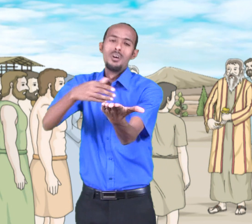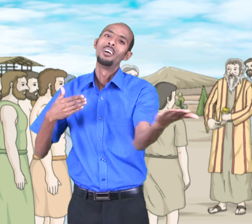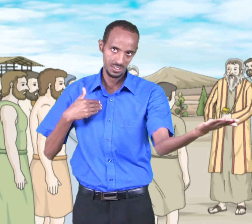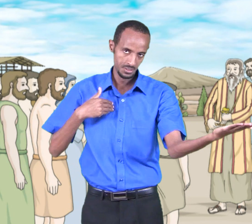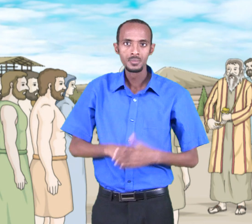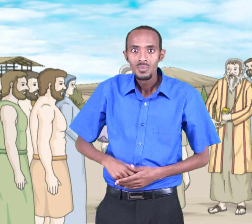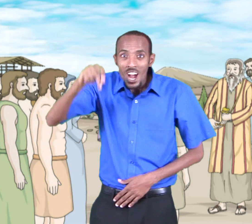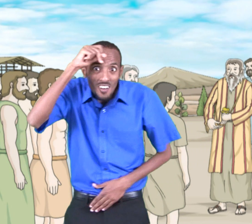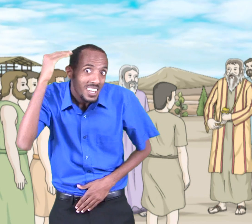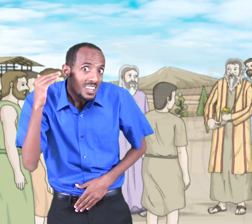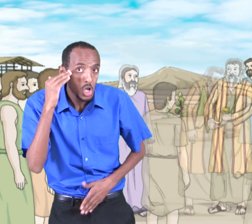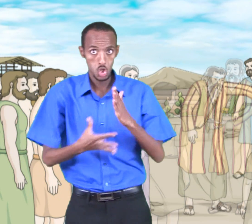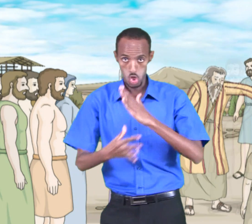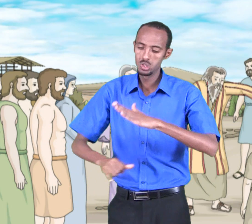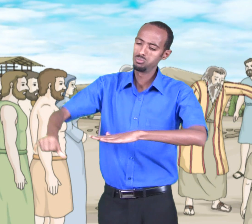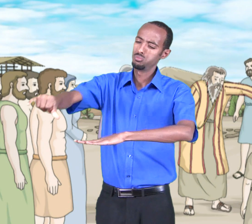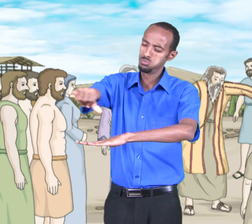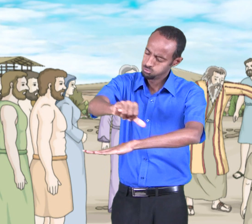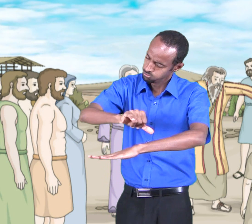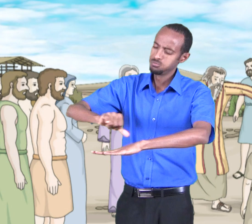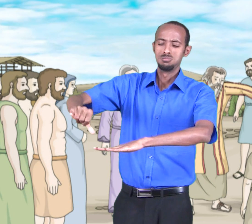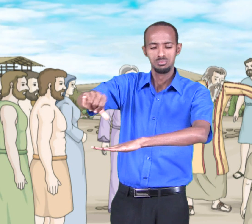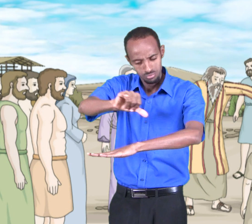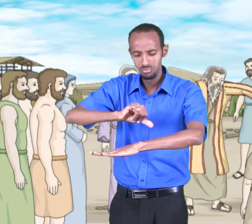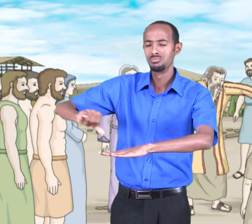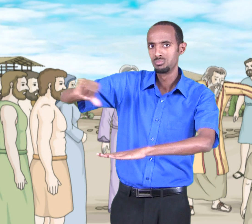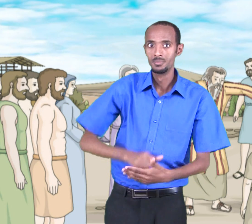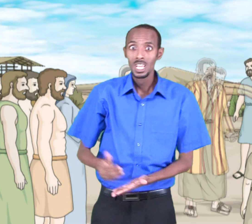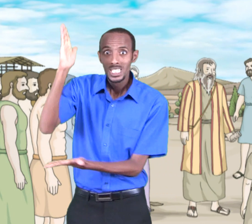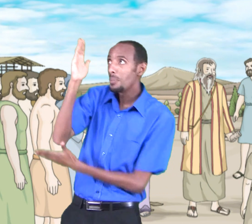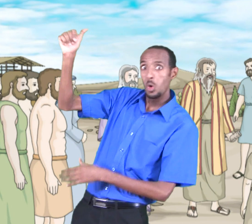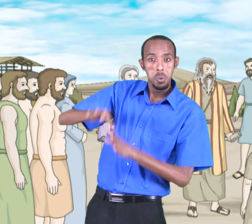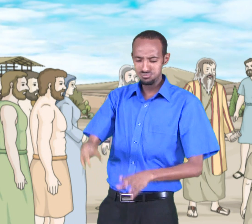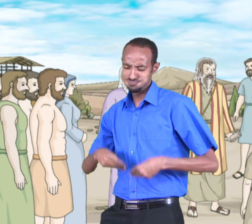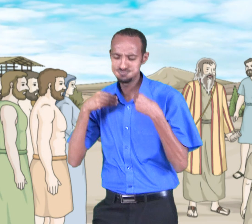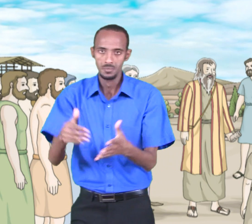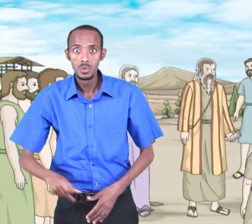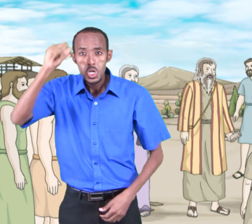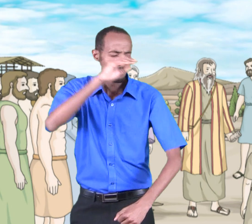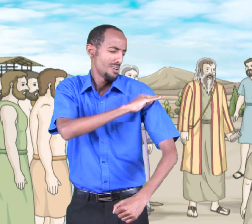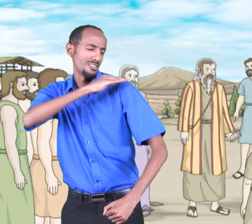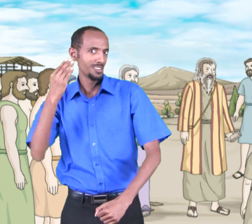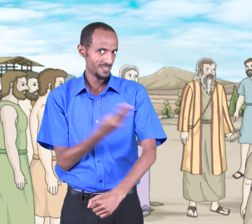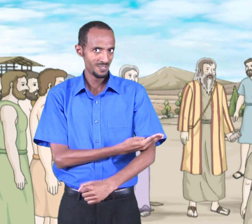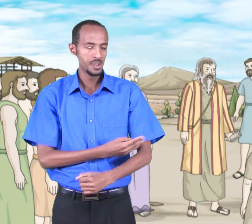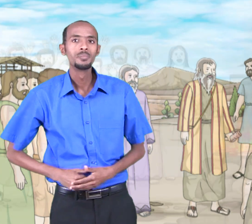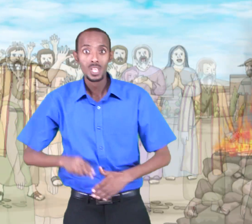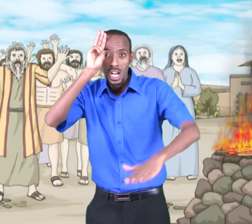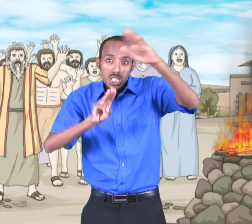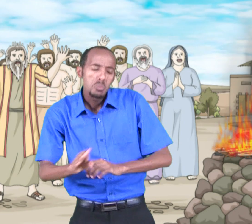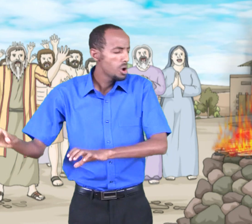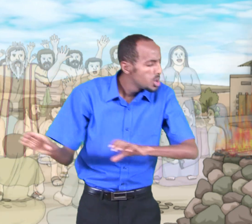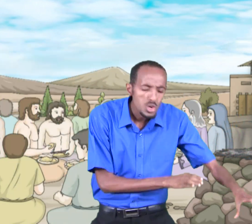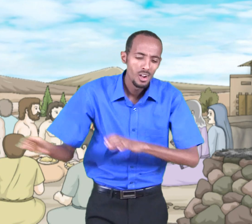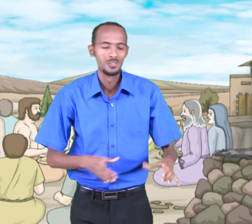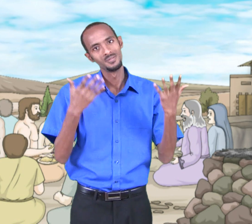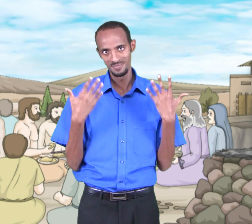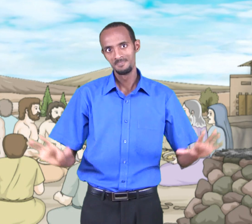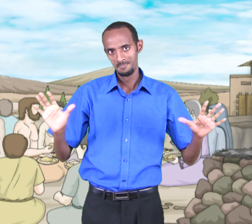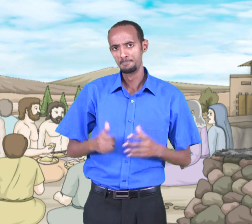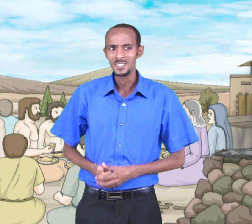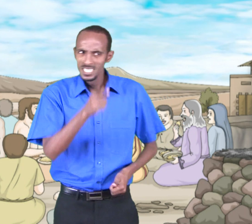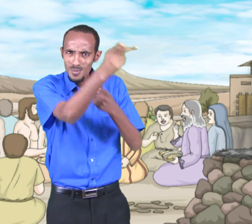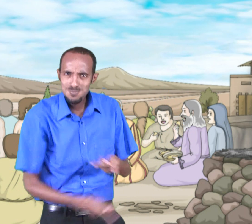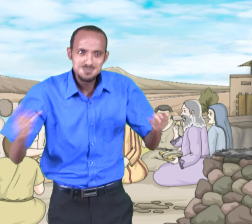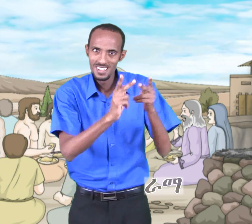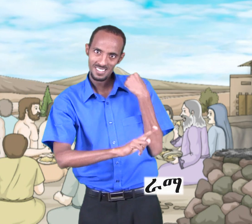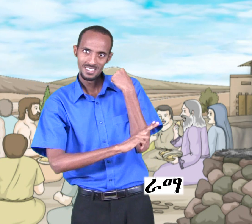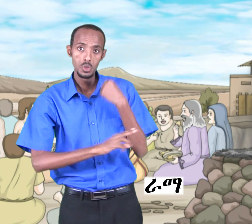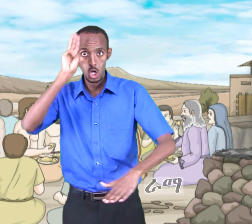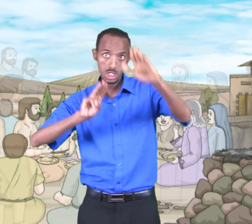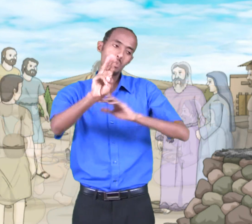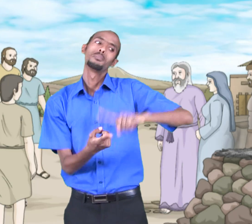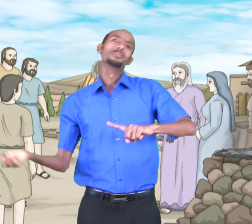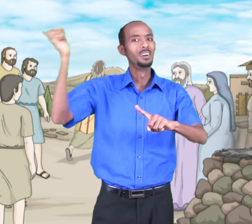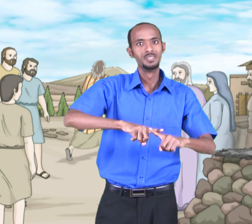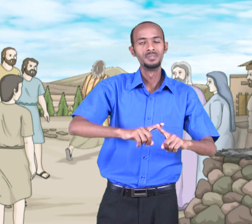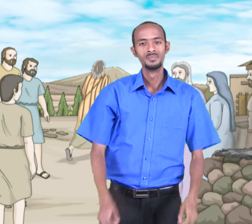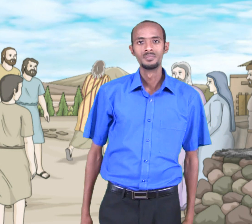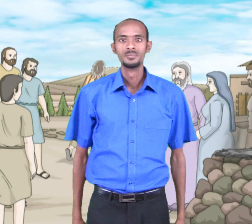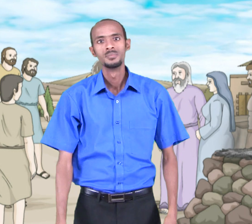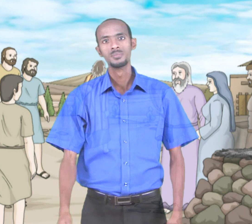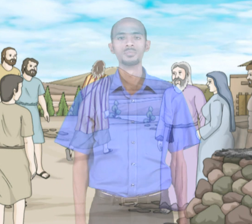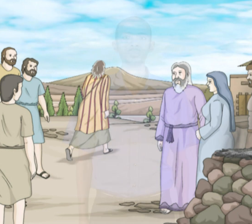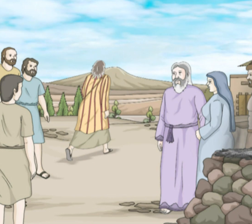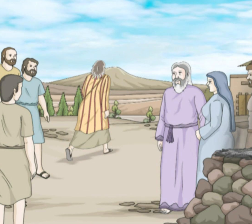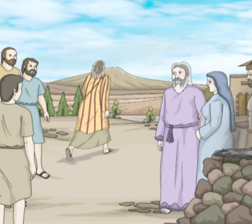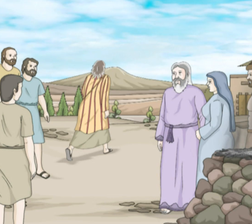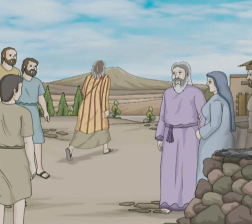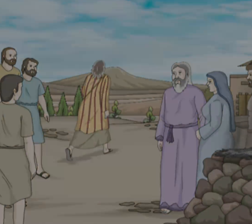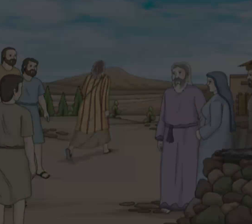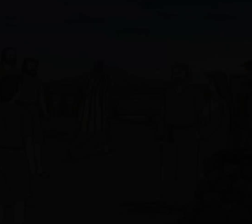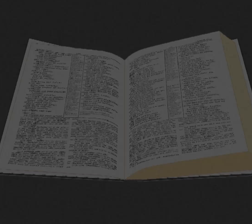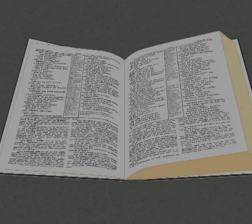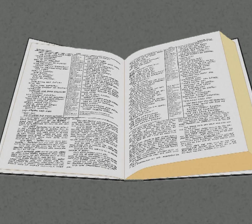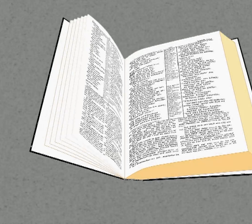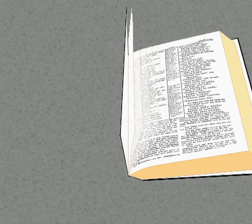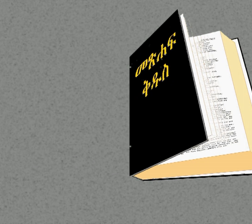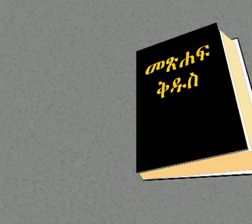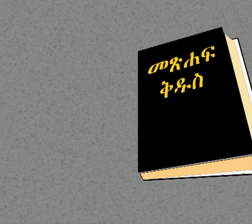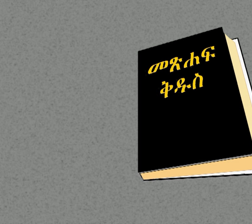So Samuel took the horn of oil and anointed him in the presence of his brothers, and the Spirit of the LORD rushed upon David from that day forward. Then Samuel set out and went to Ramah.